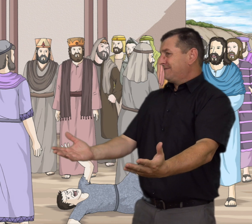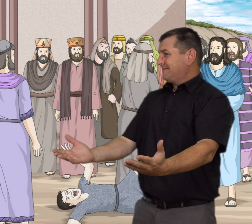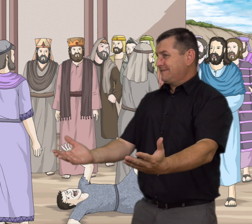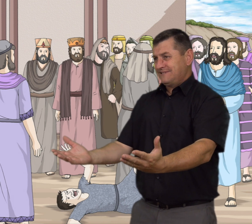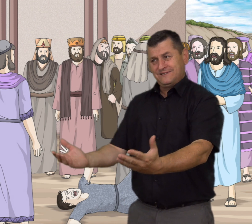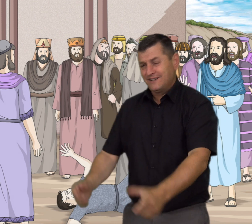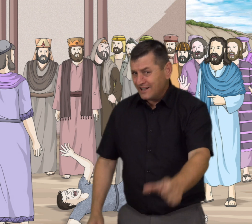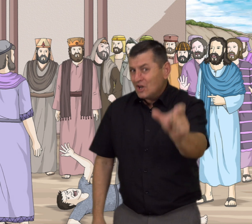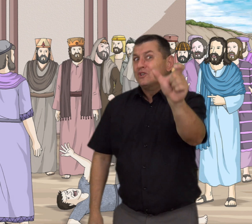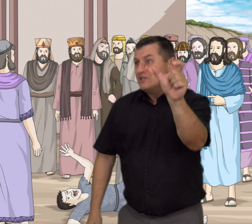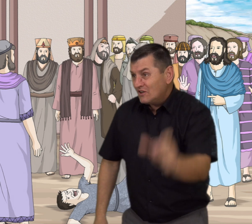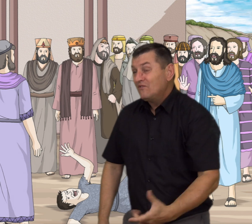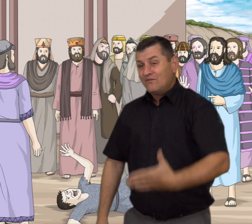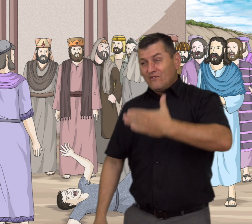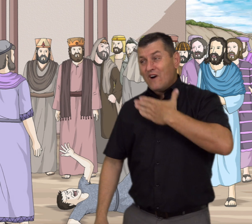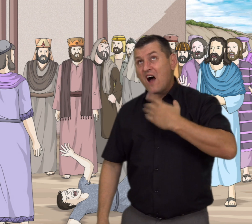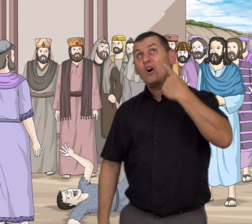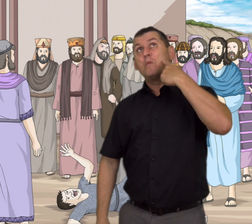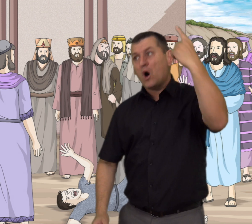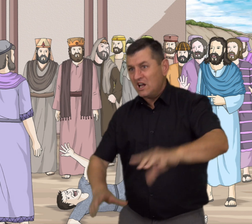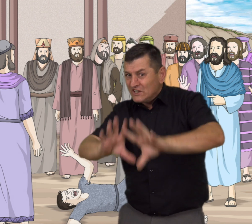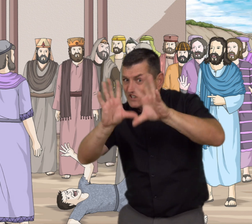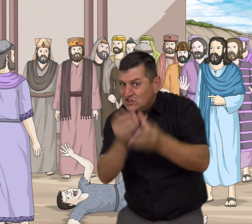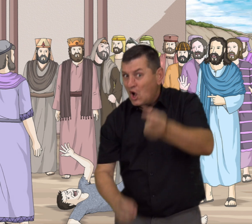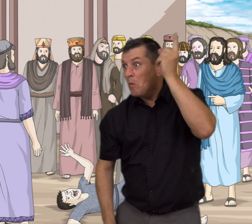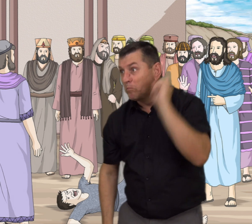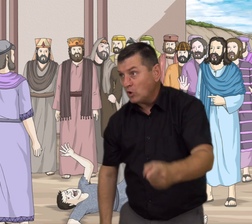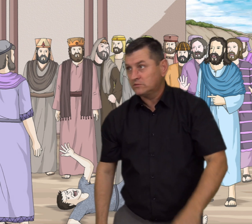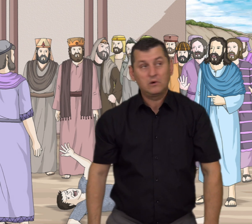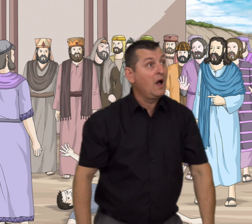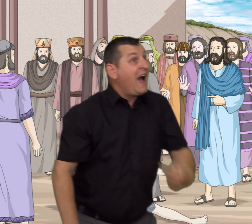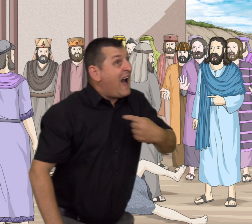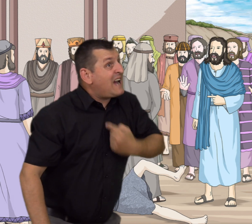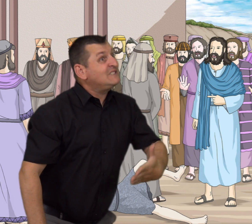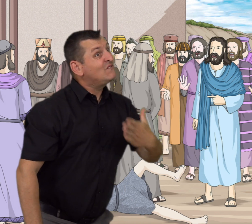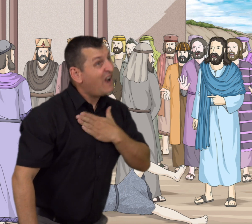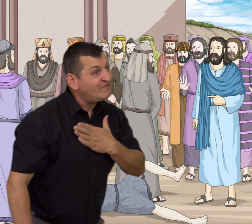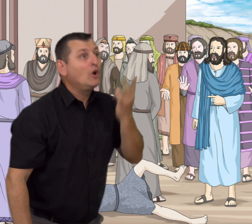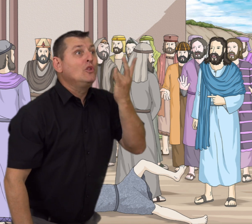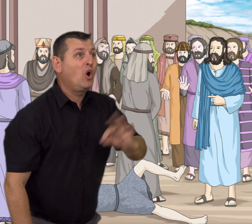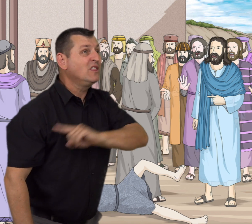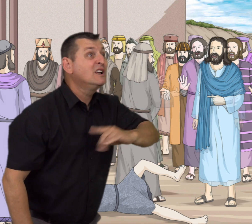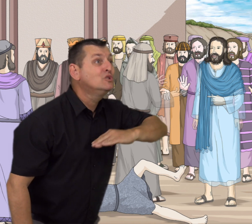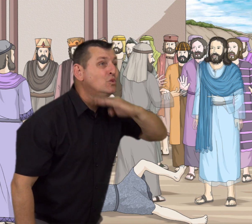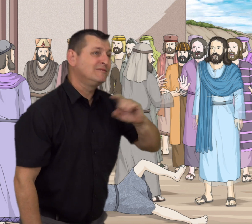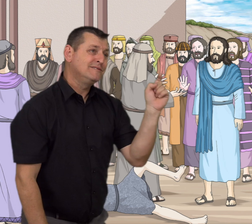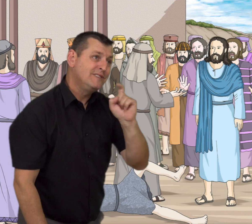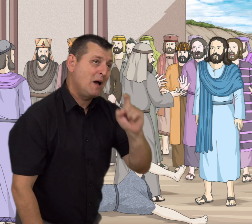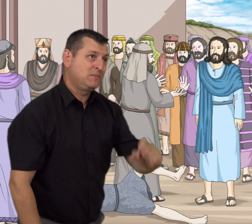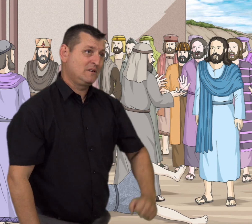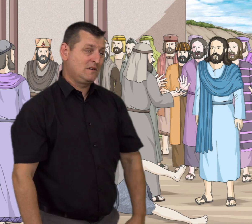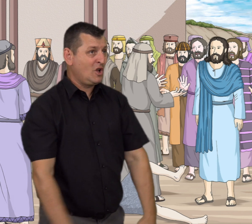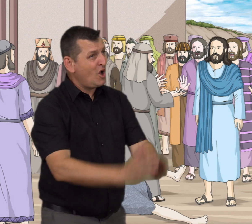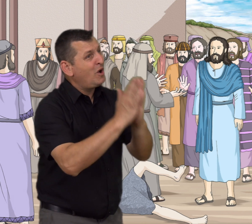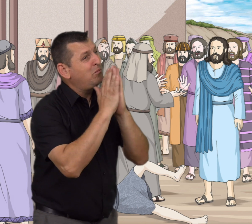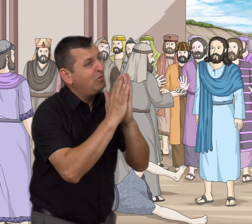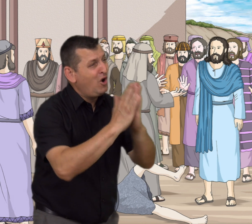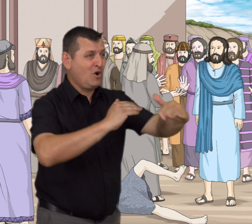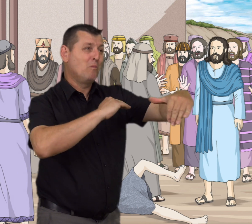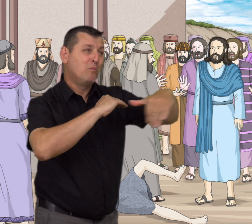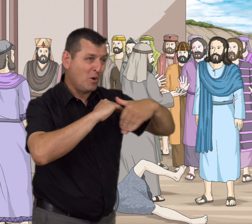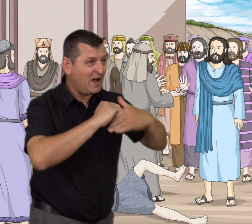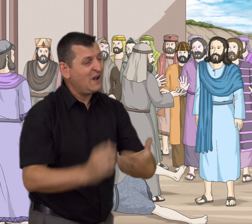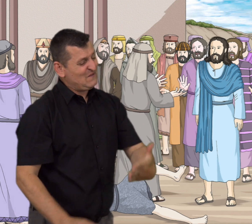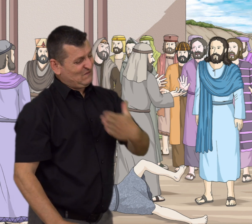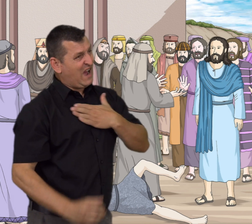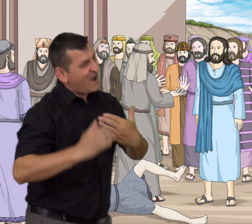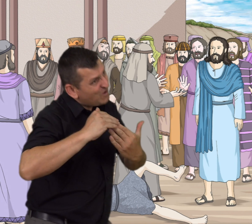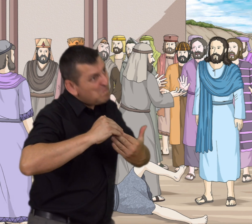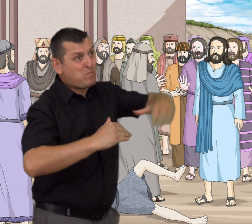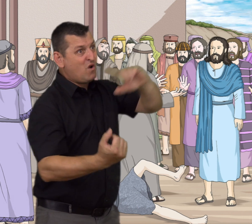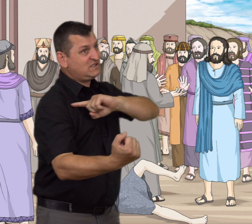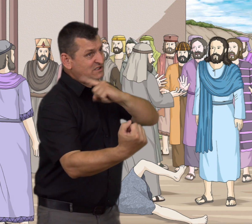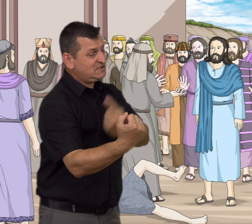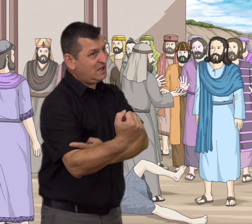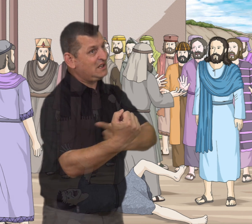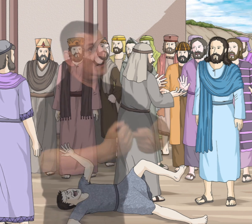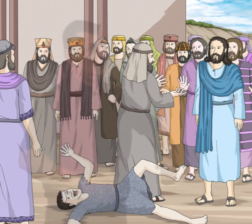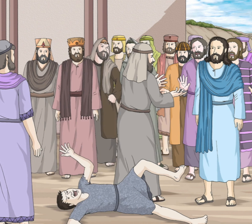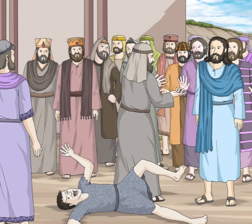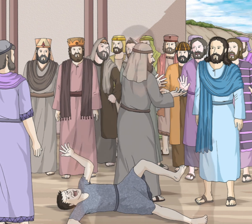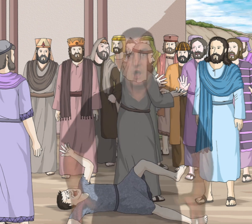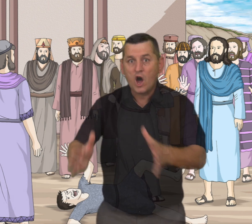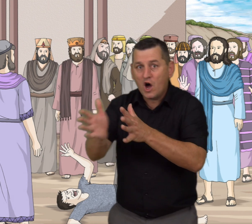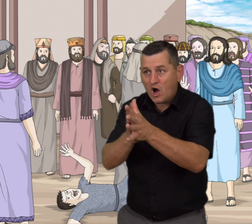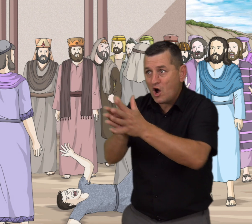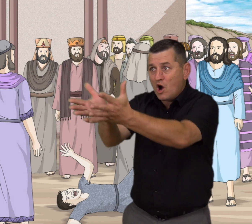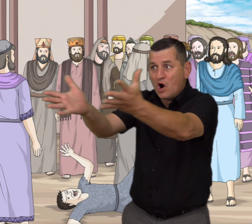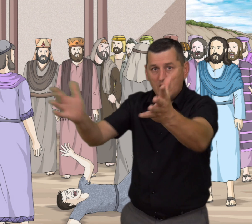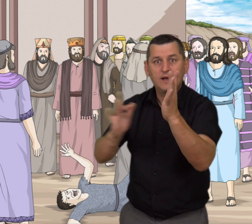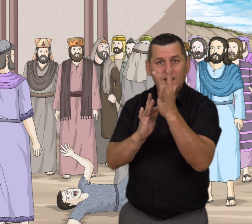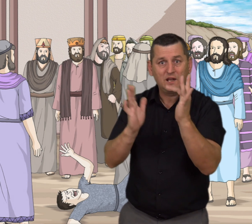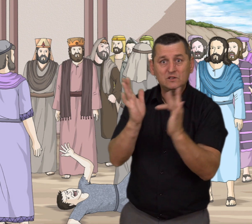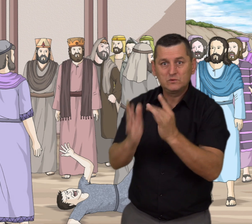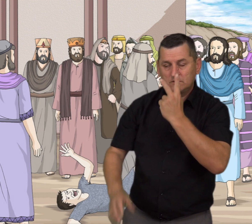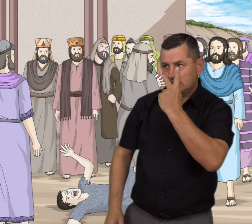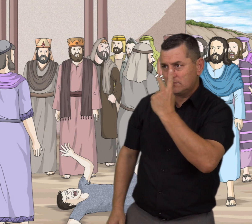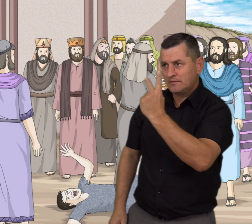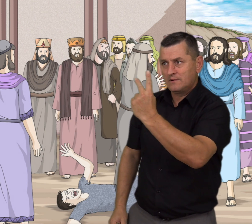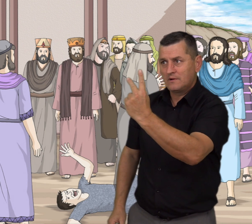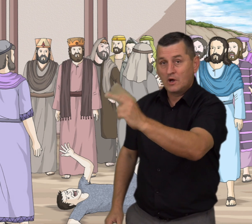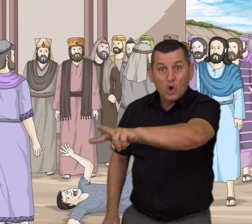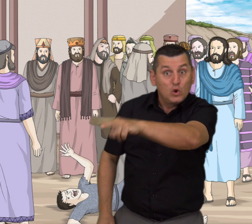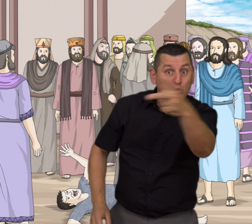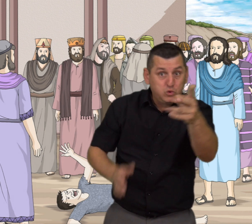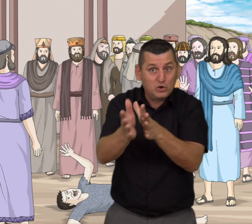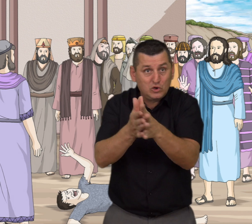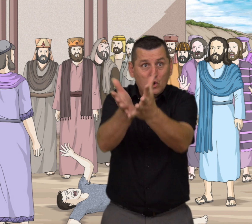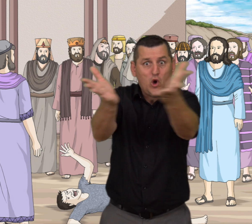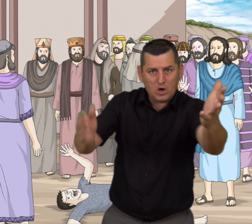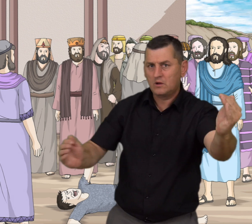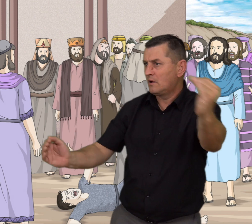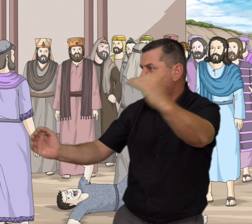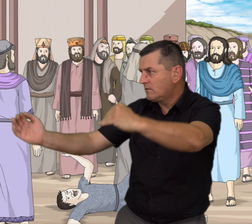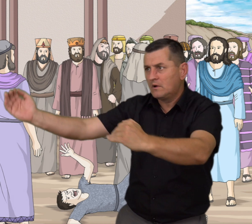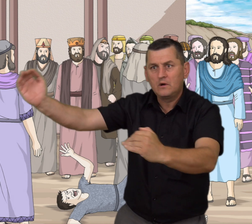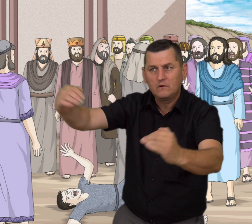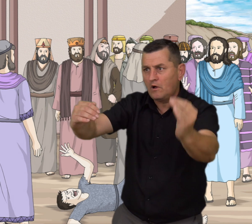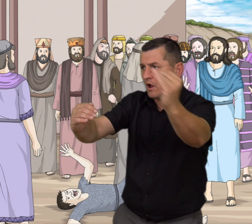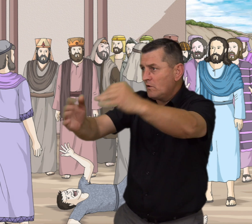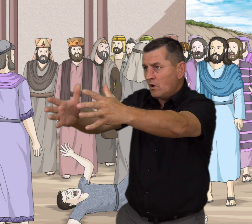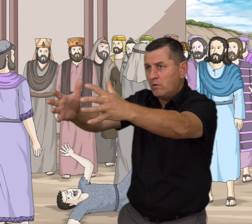Immediately the boy’s father cried out, “I do believe; help my unbelief!”